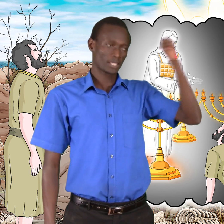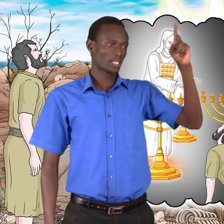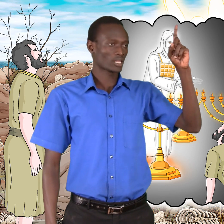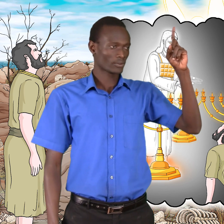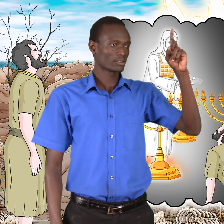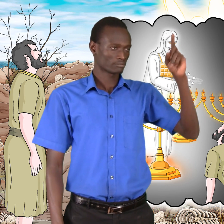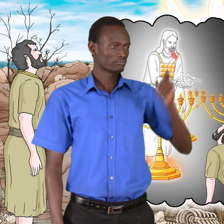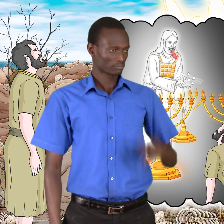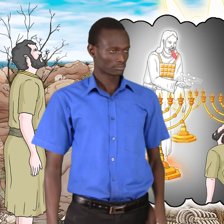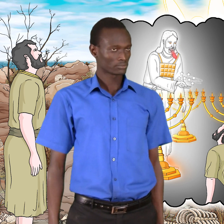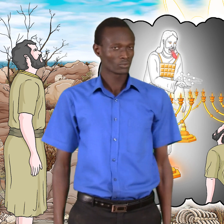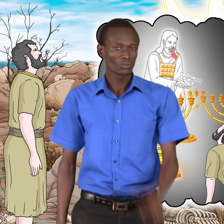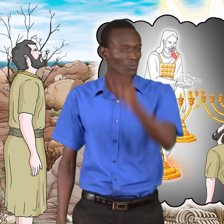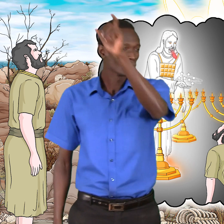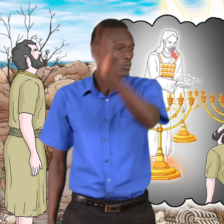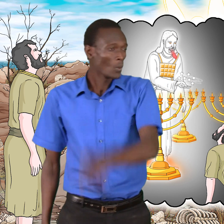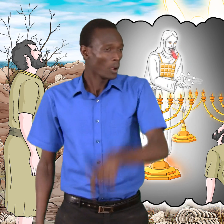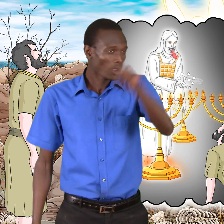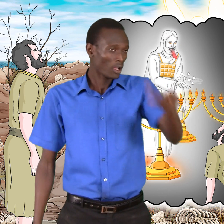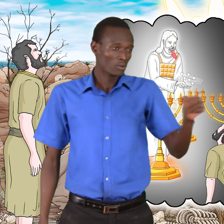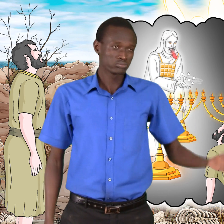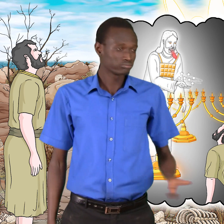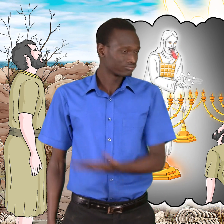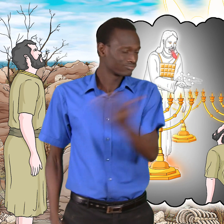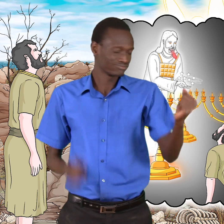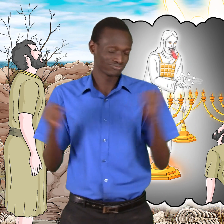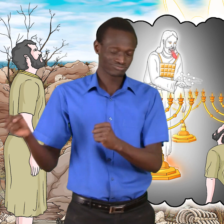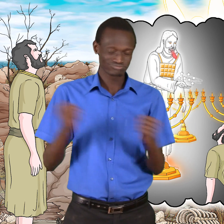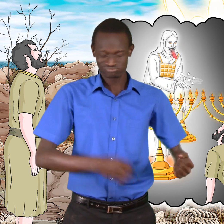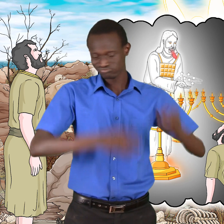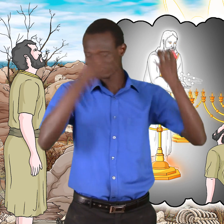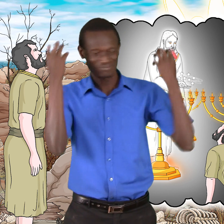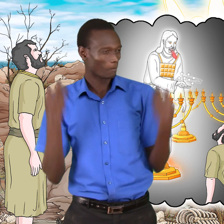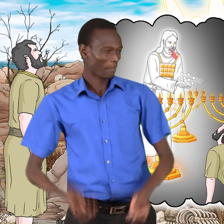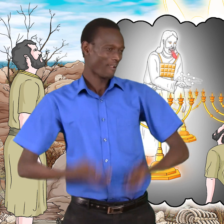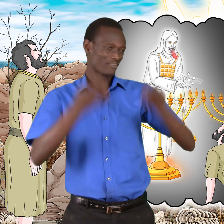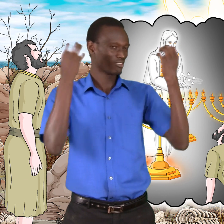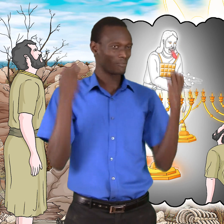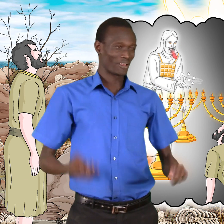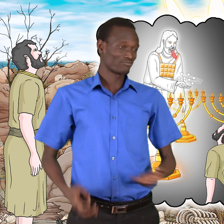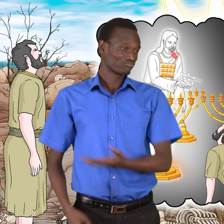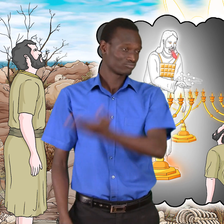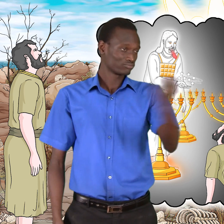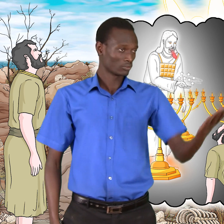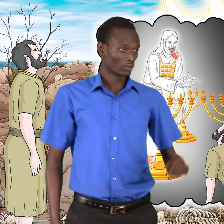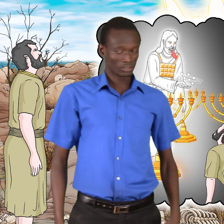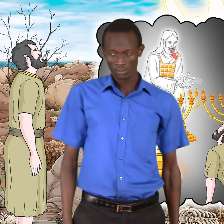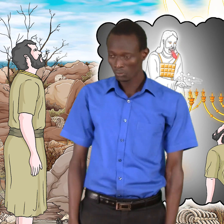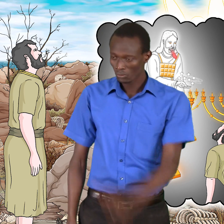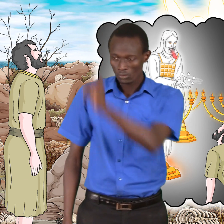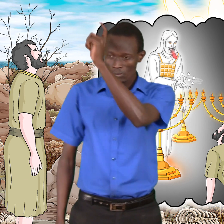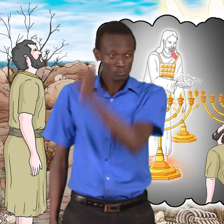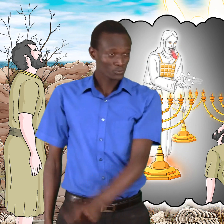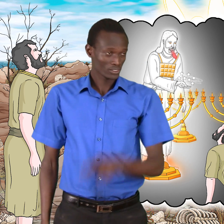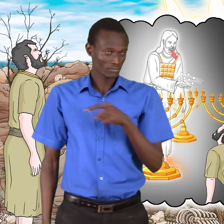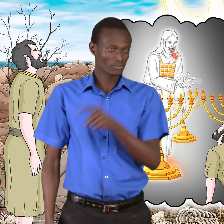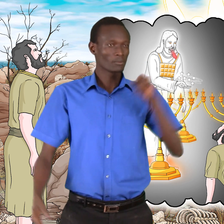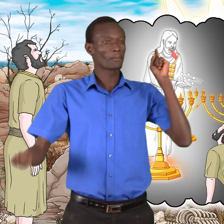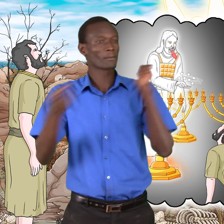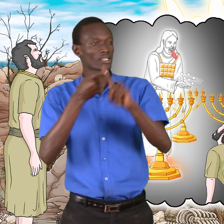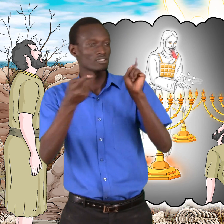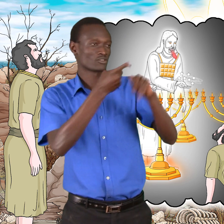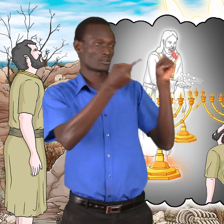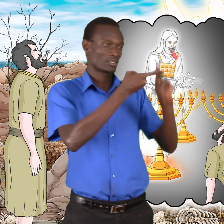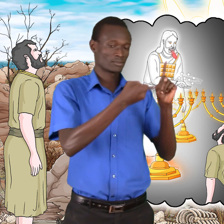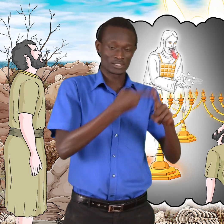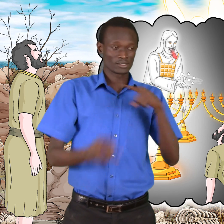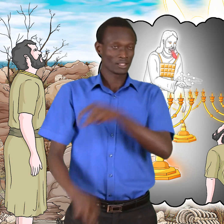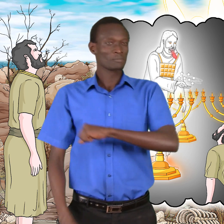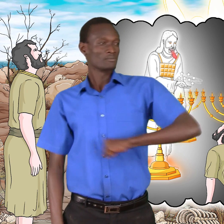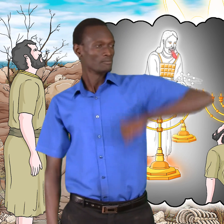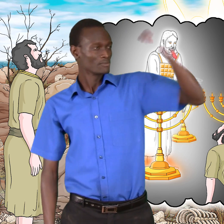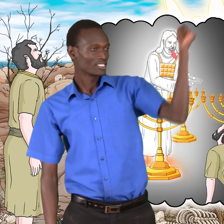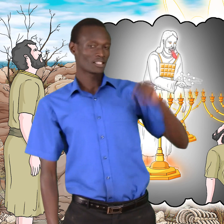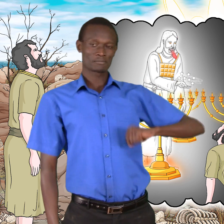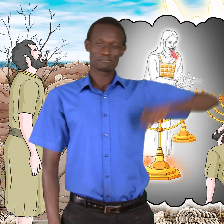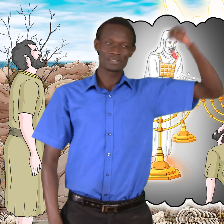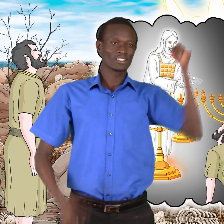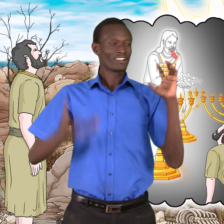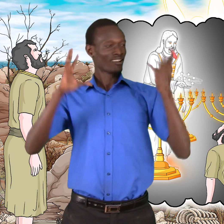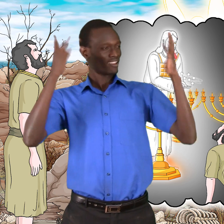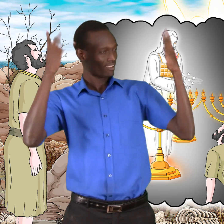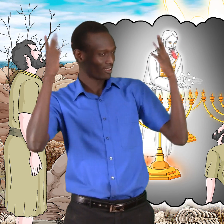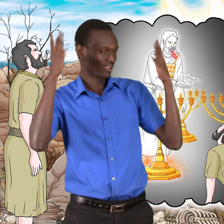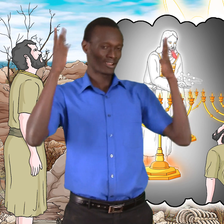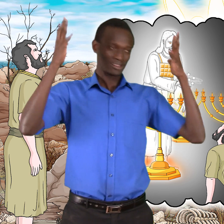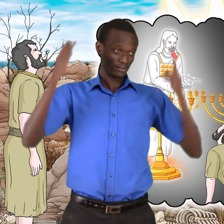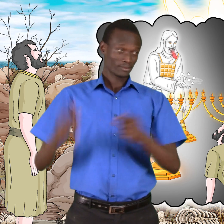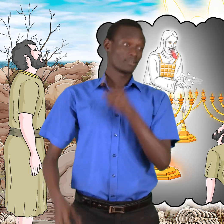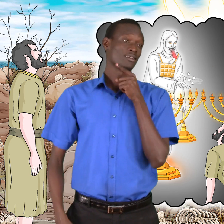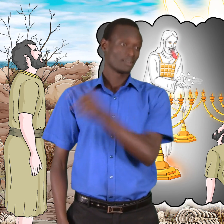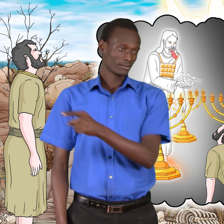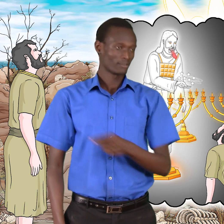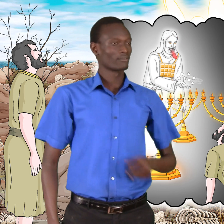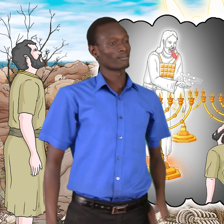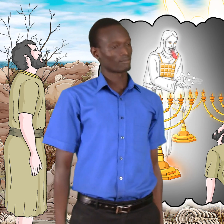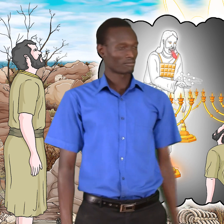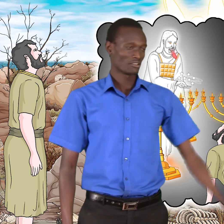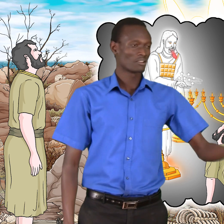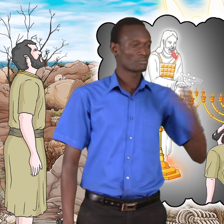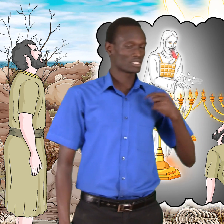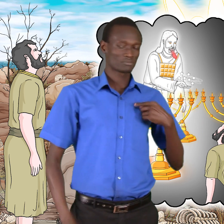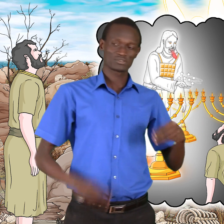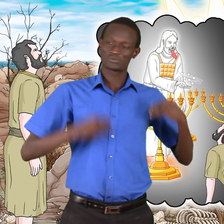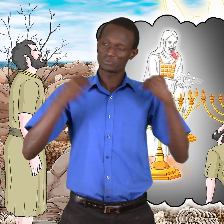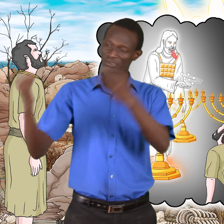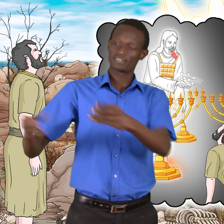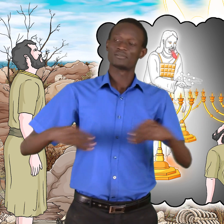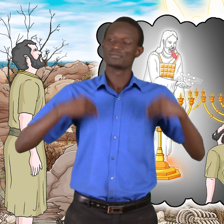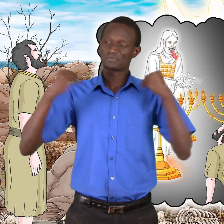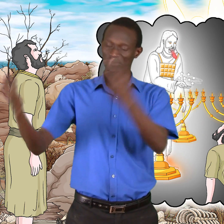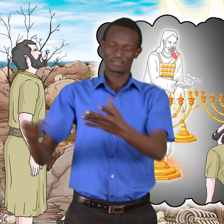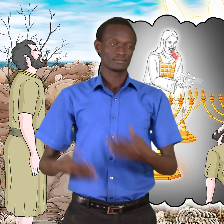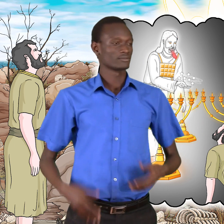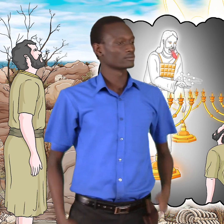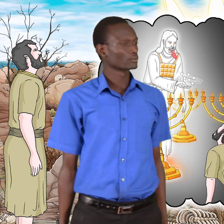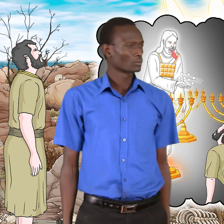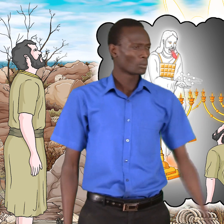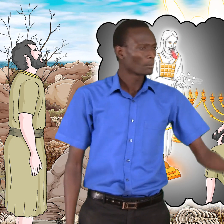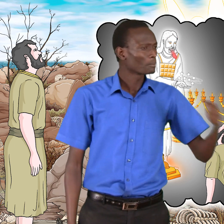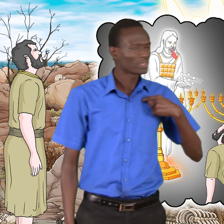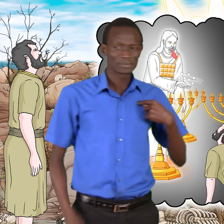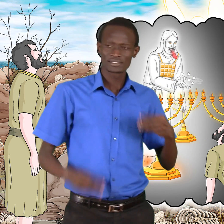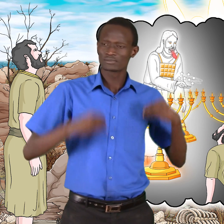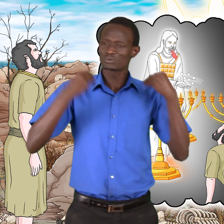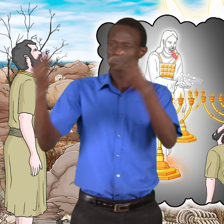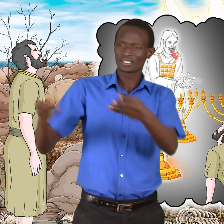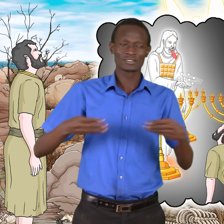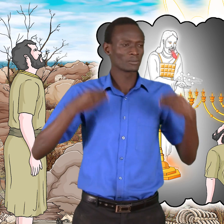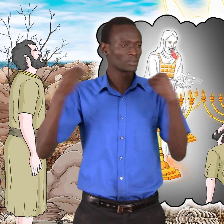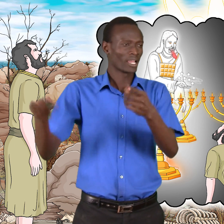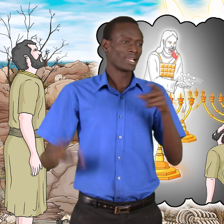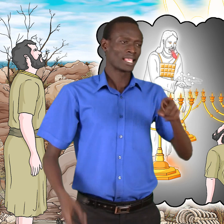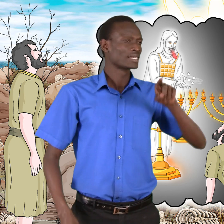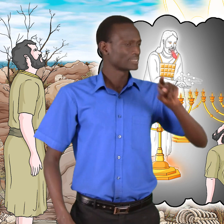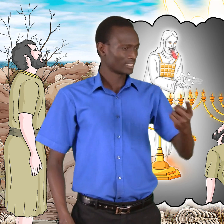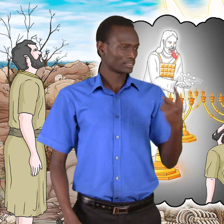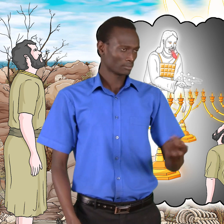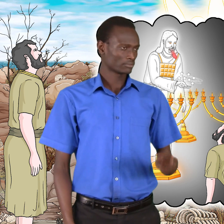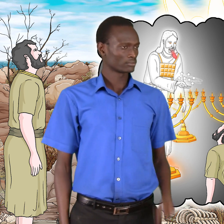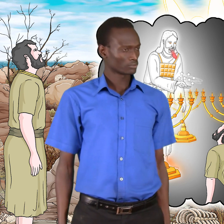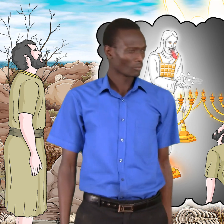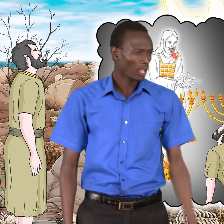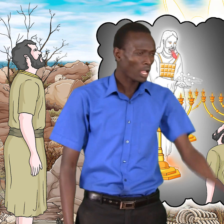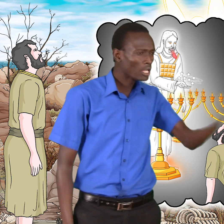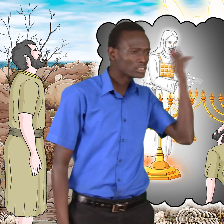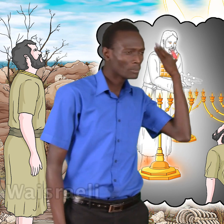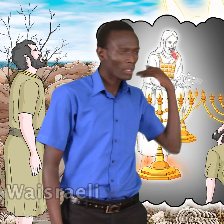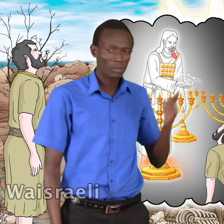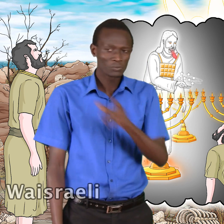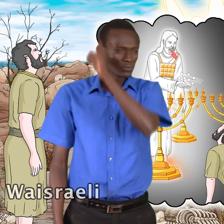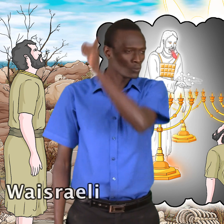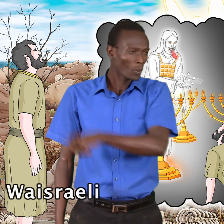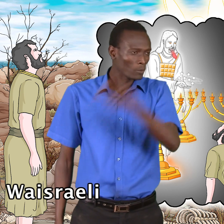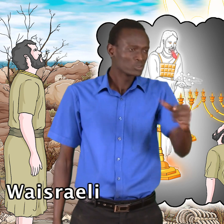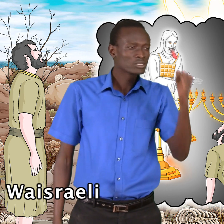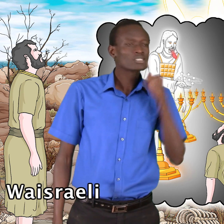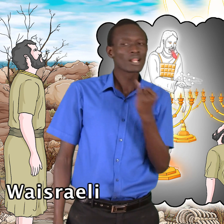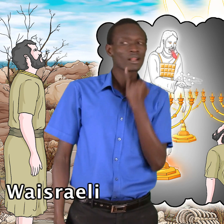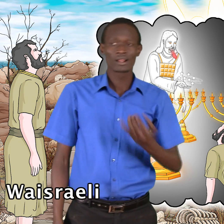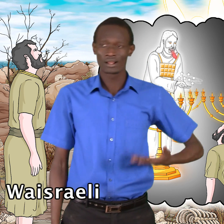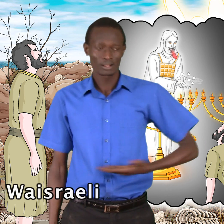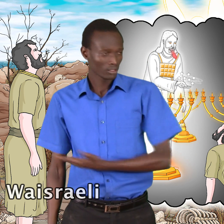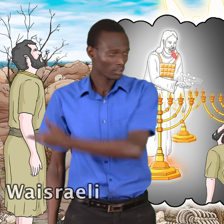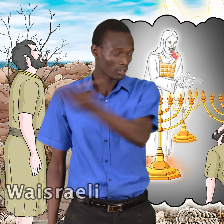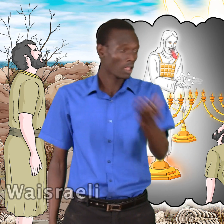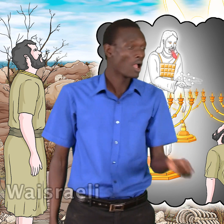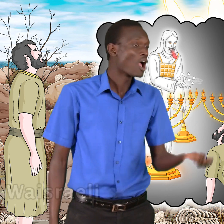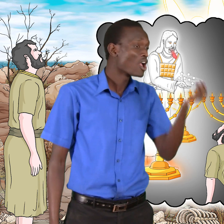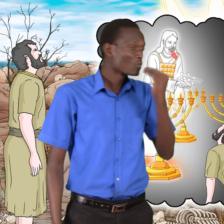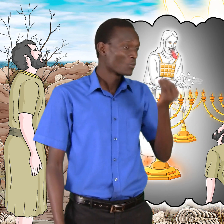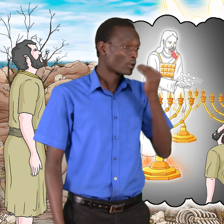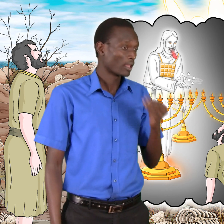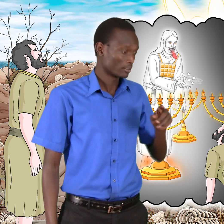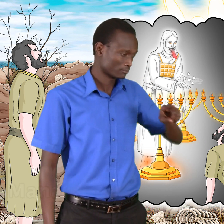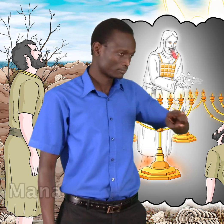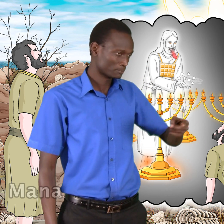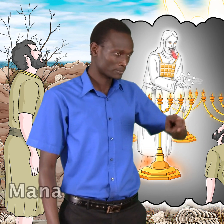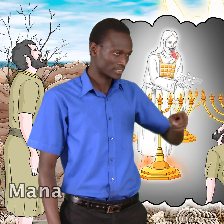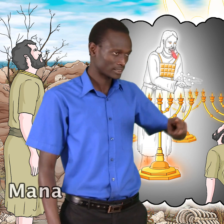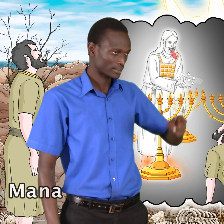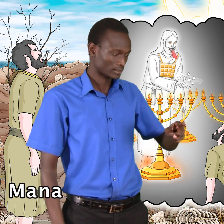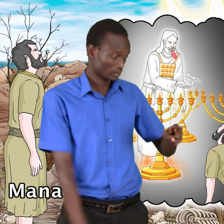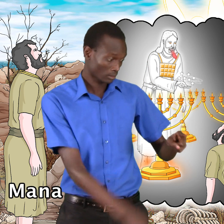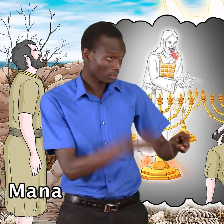He who has an ear, let him hear what the Spirit says to the churches.